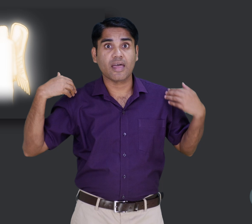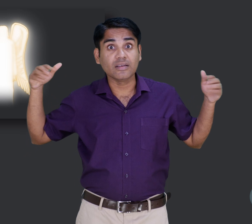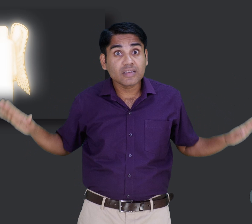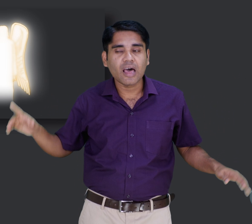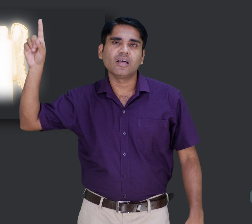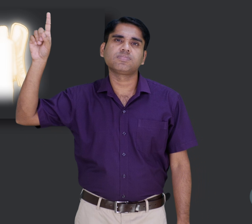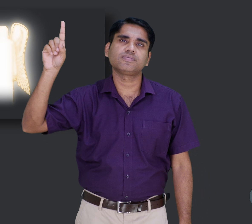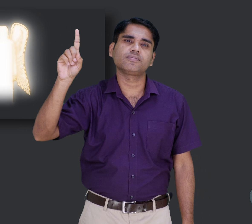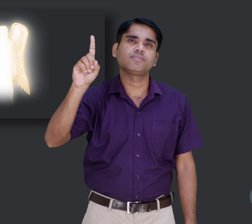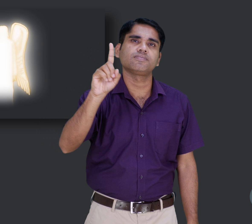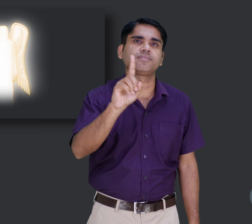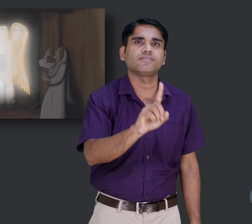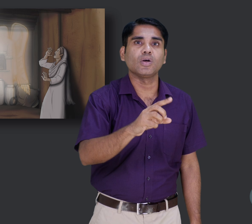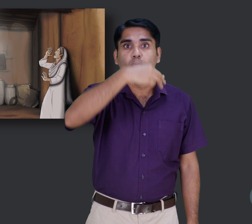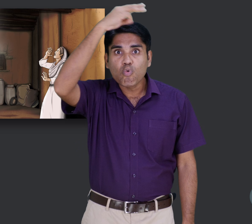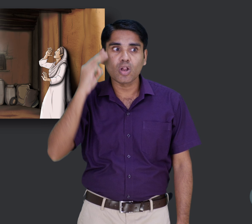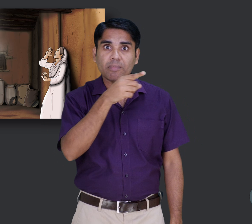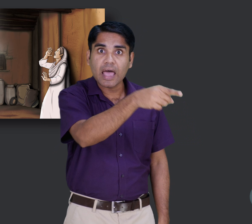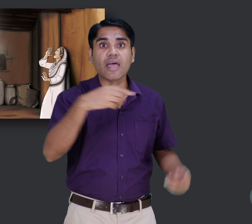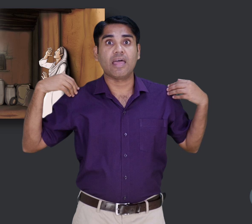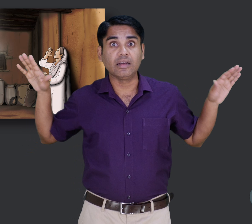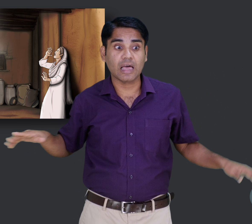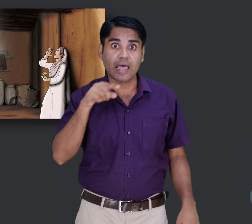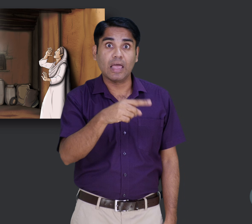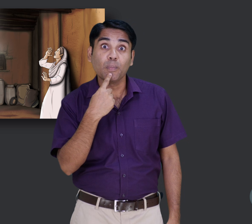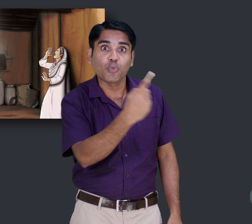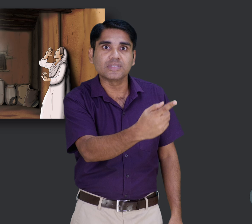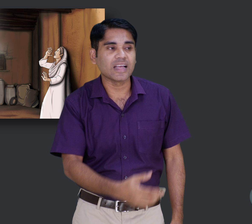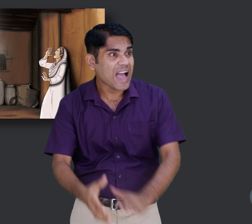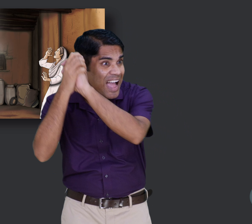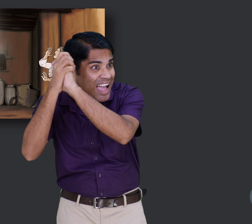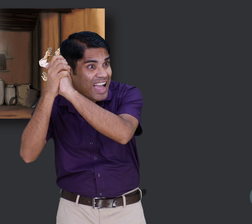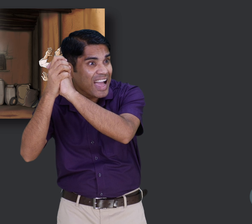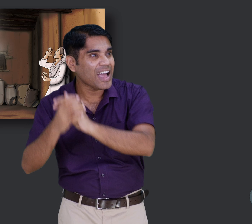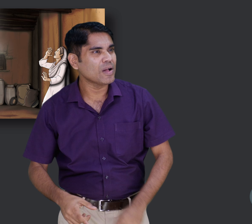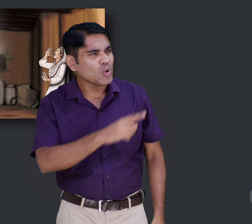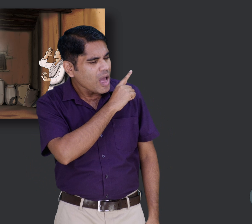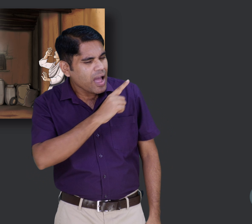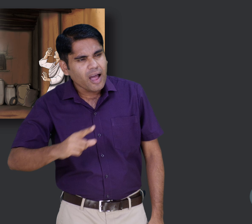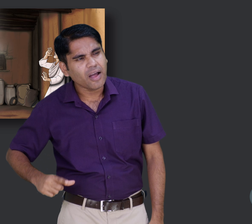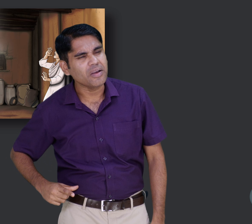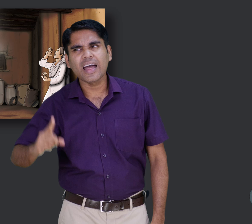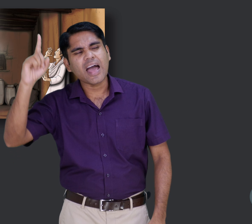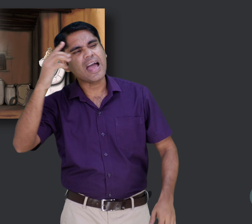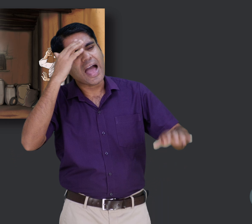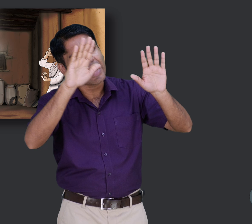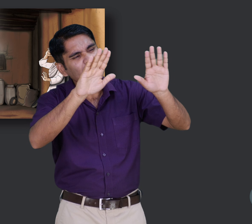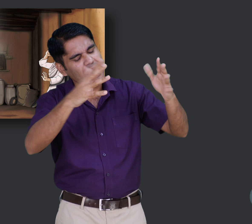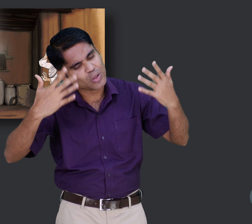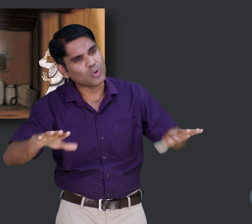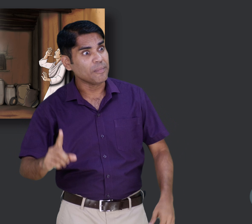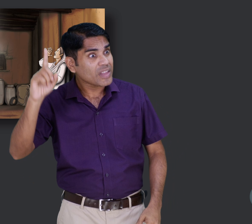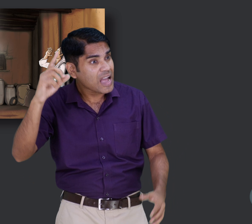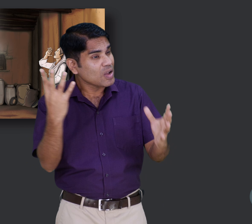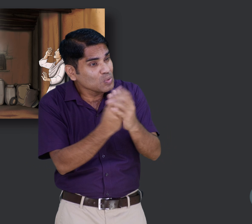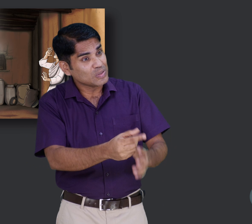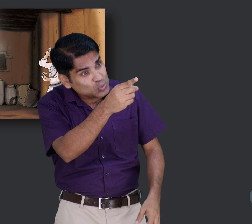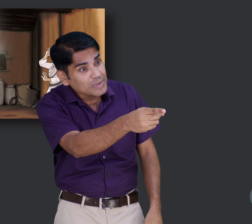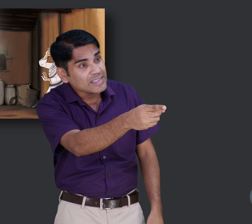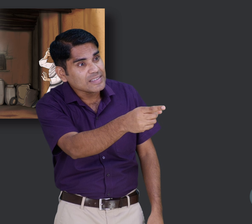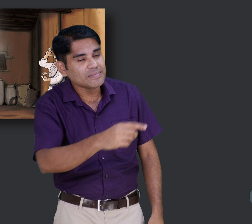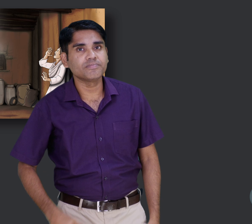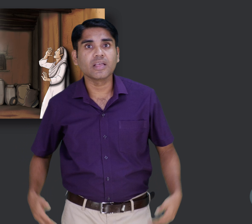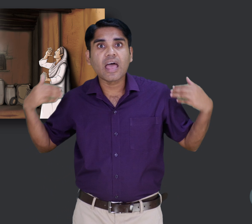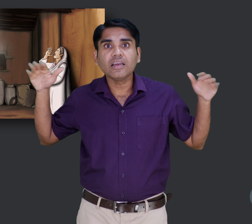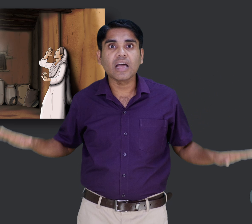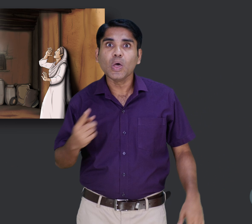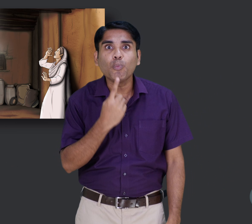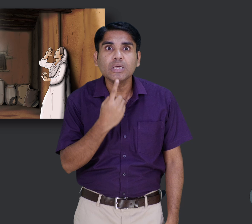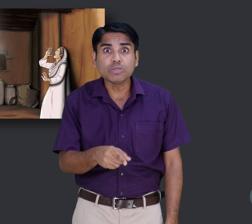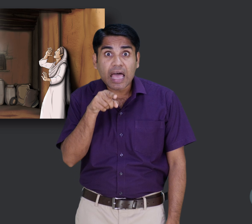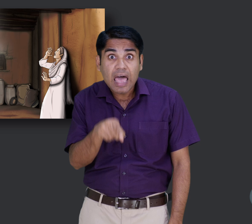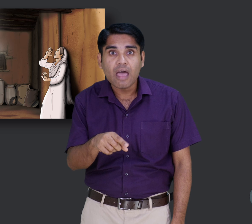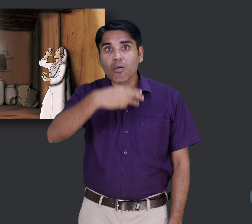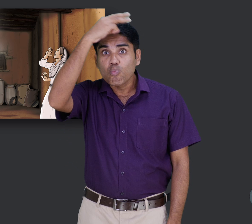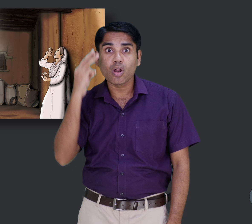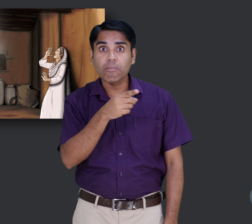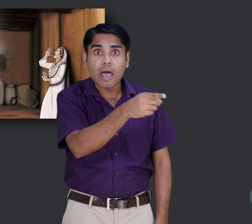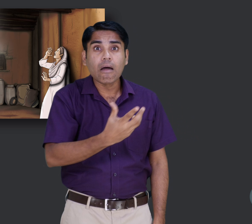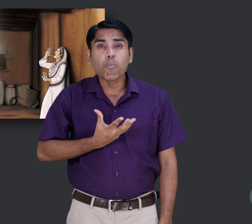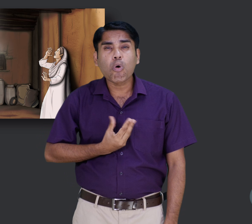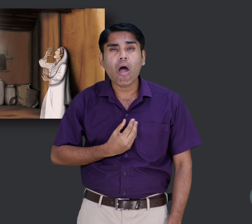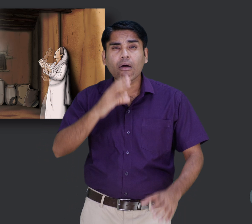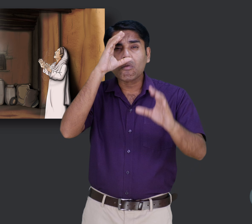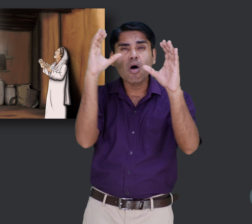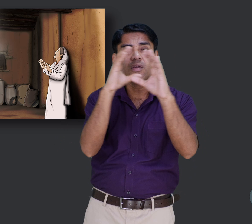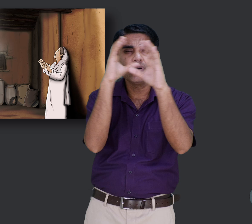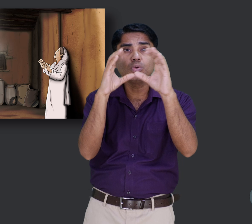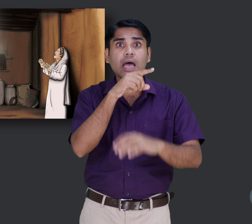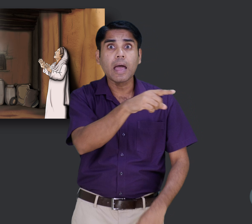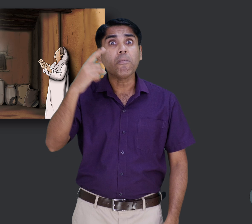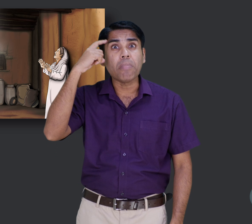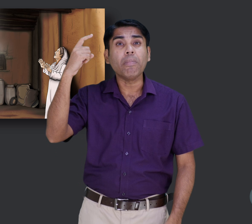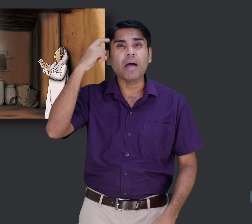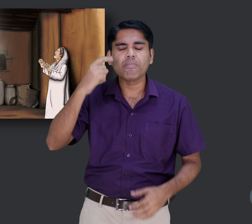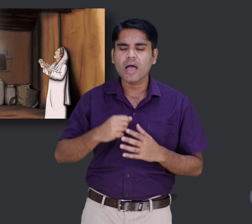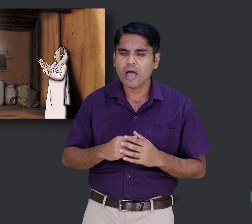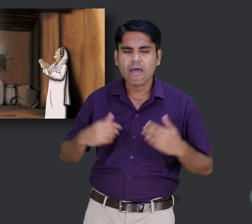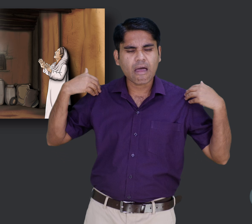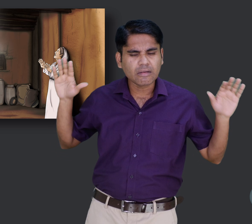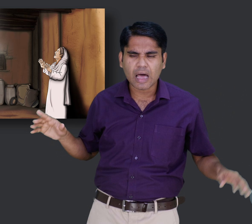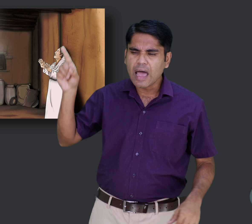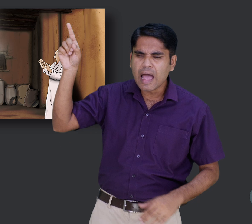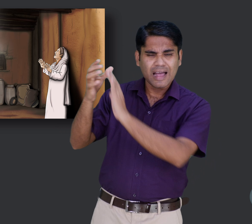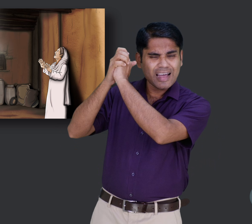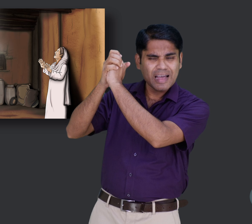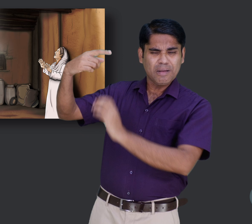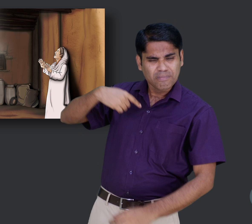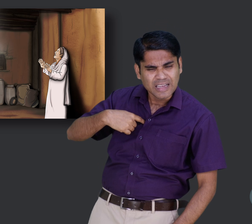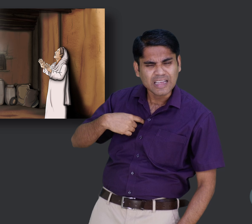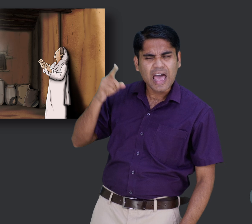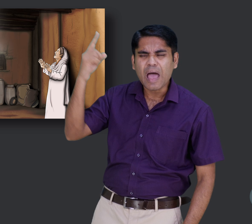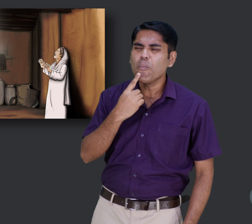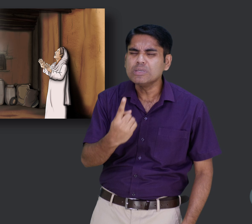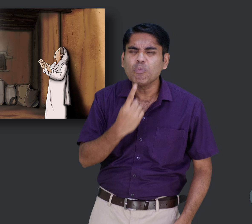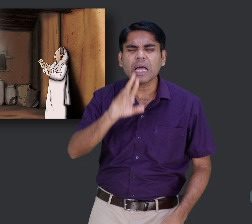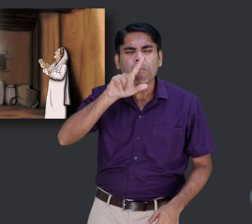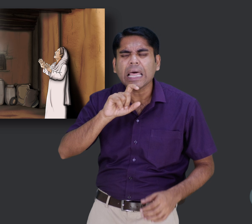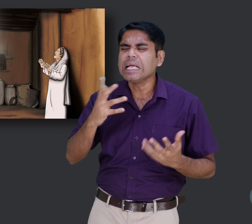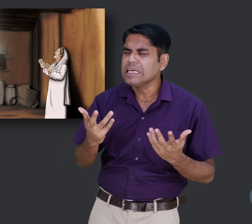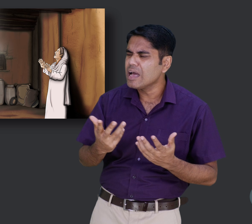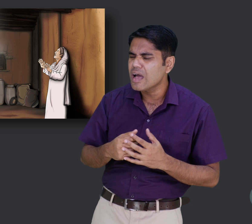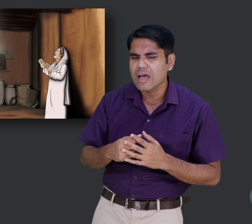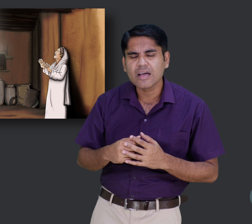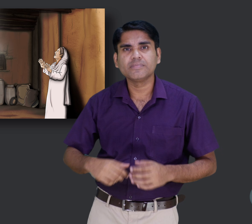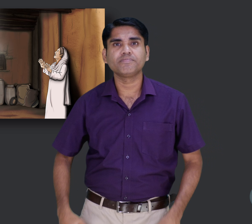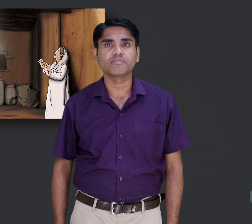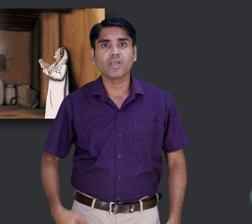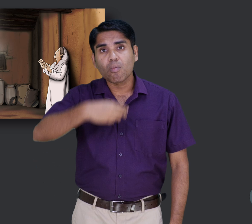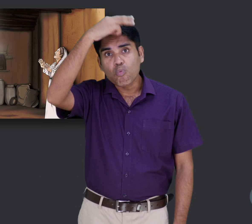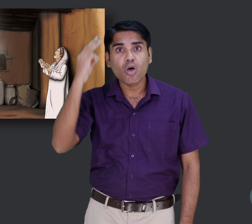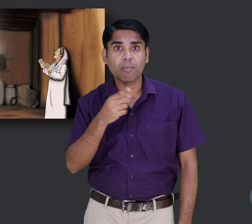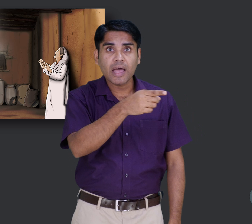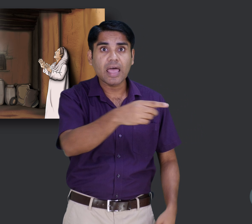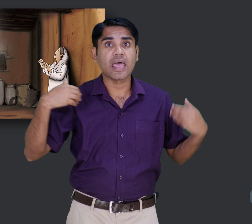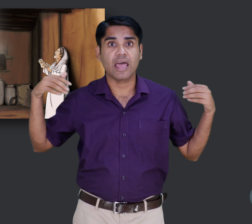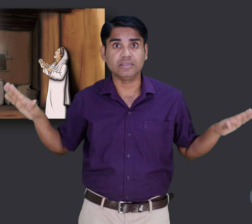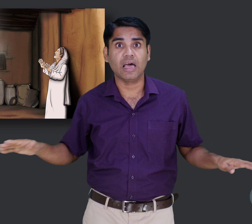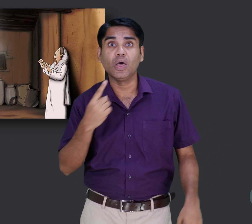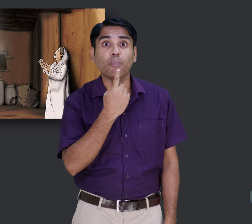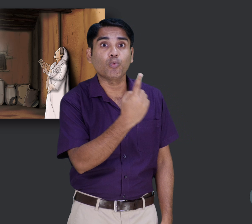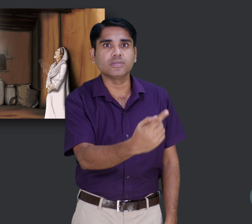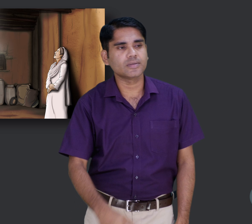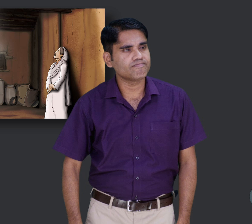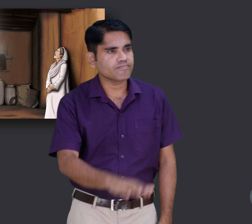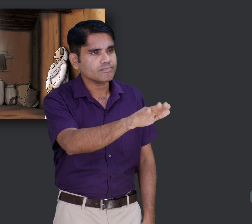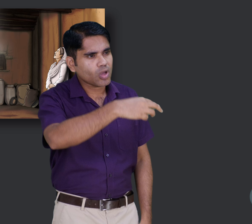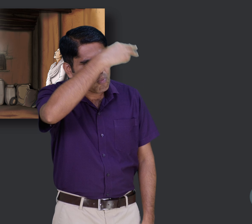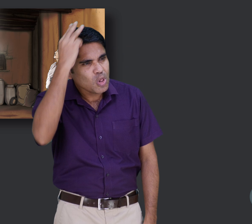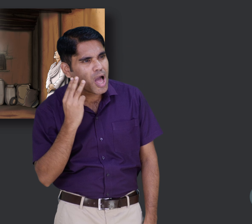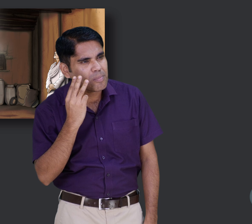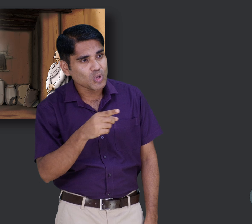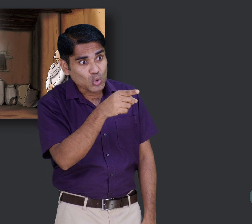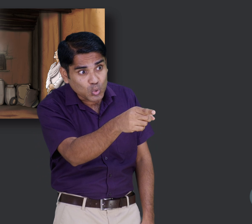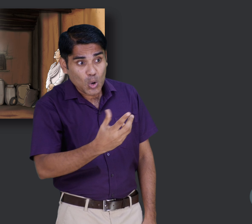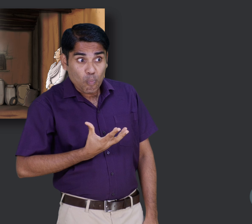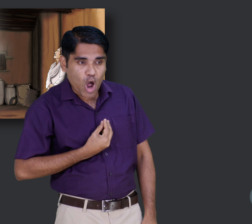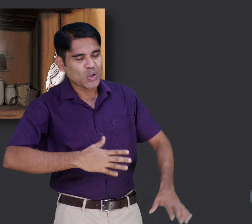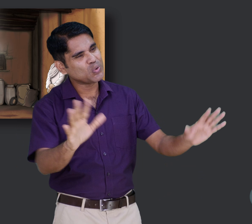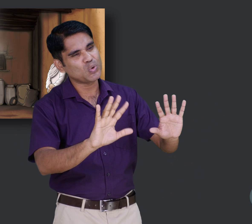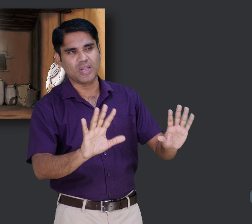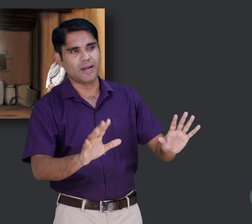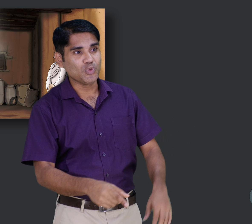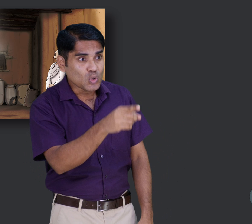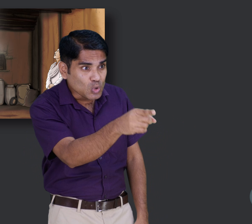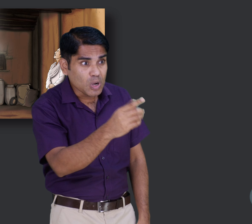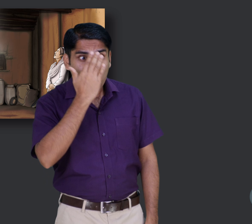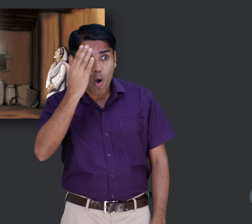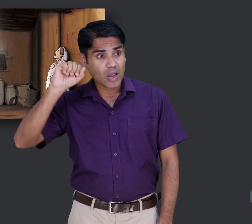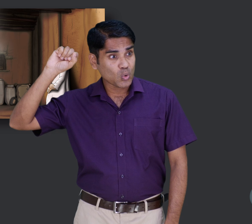The angel appeared to her and said, “Greetings, you who are highly favored! The Lord is with you.” Mary was greatly troubled at his words and wondered what kind of greeting this might be.